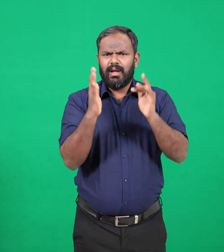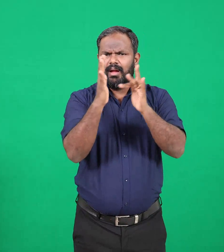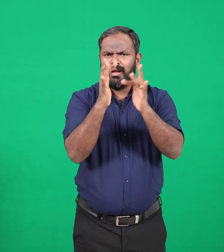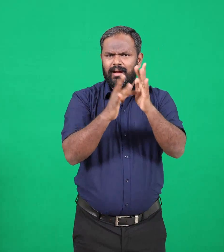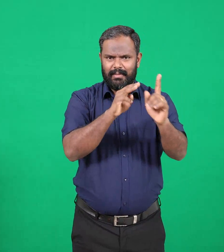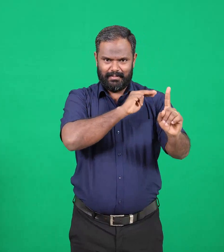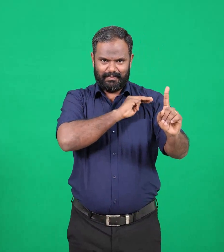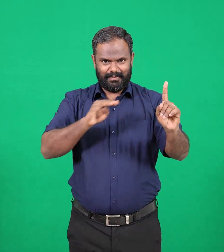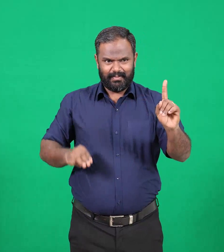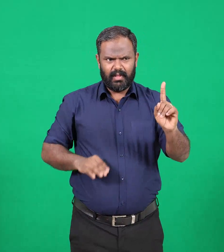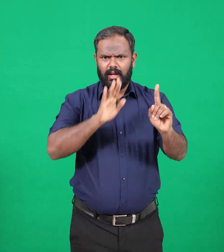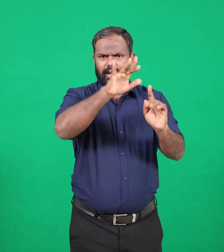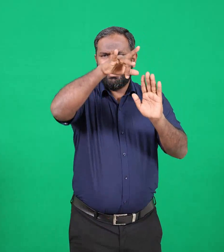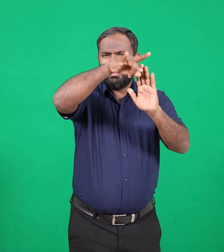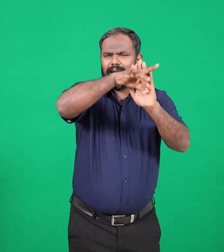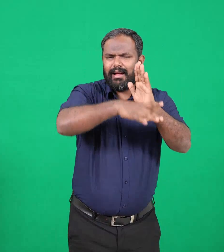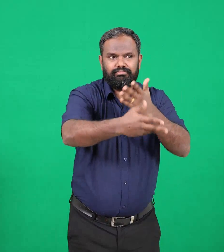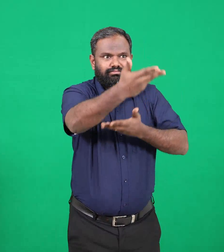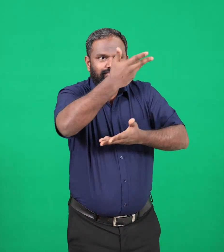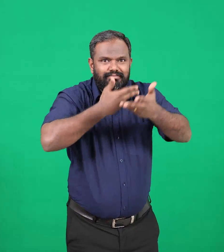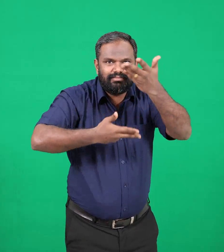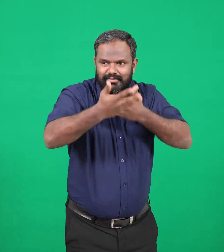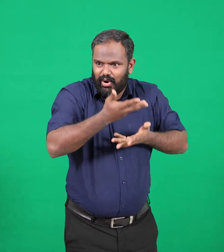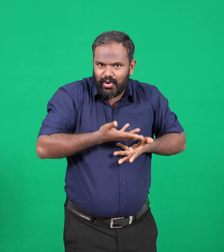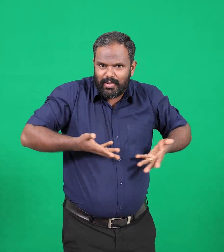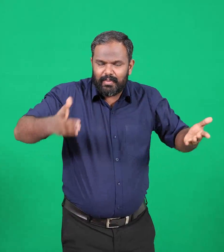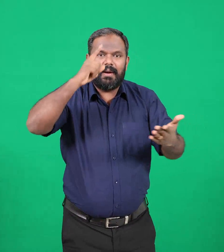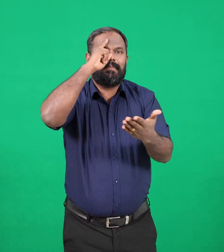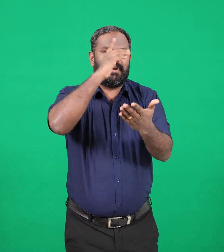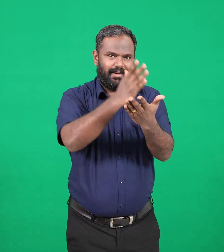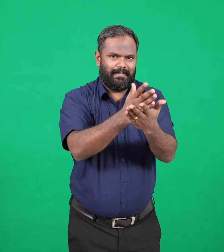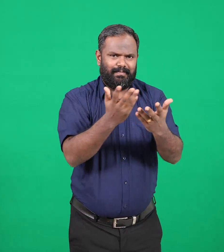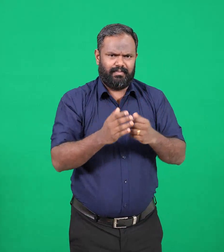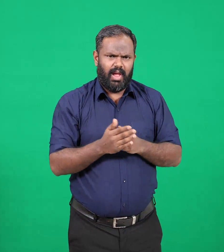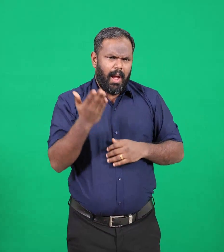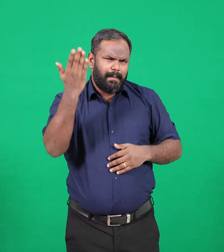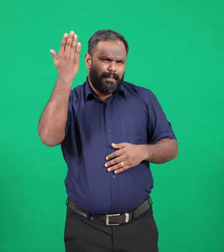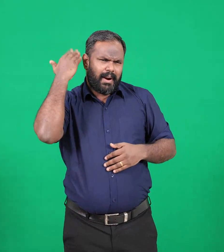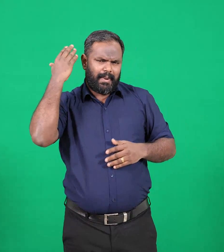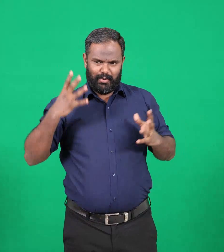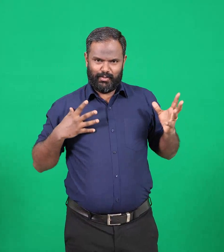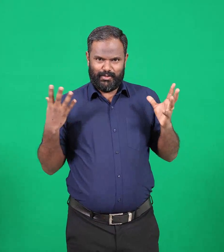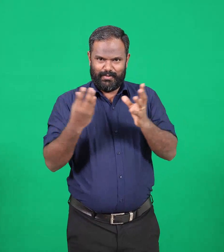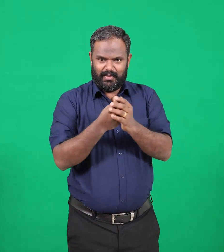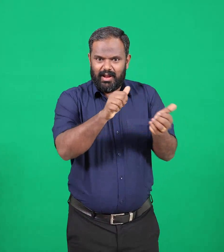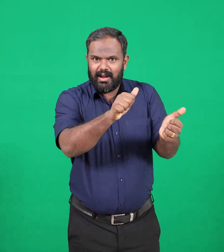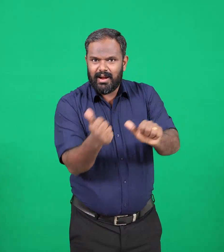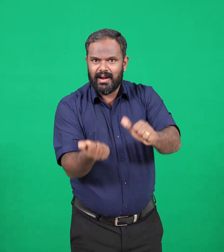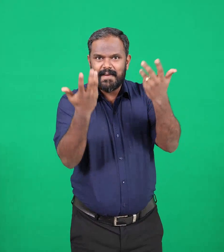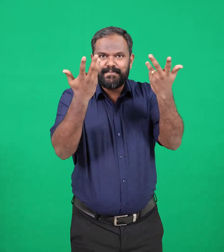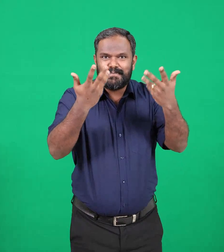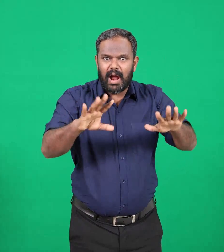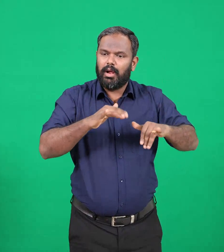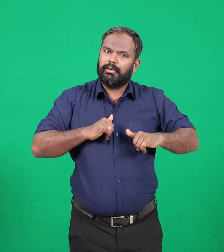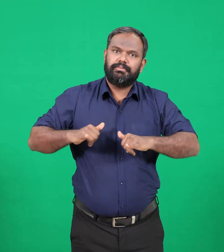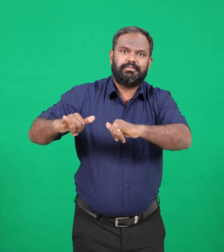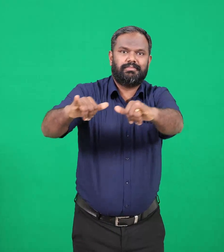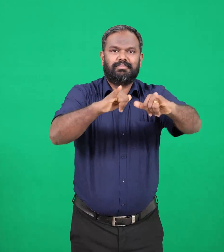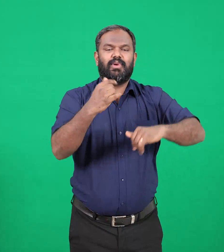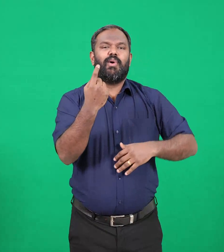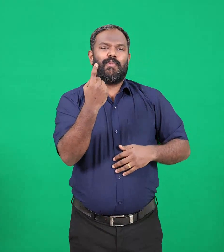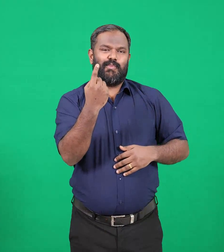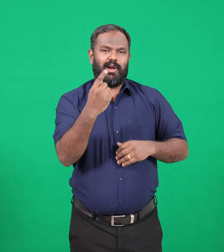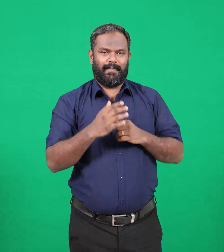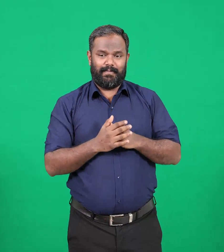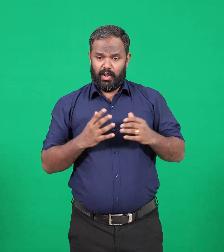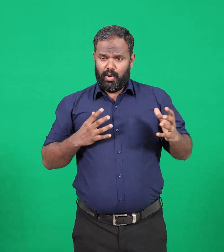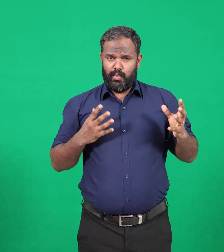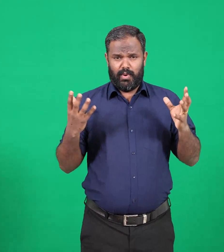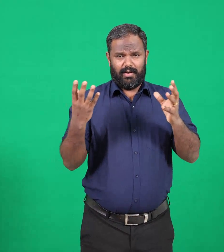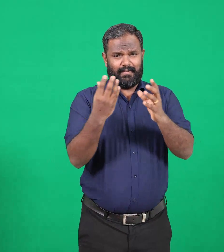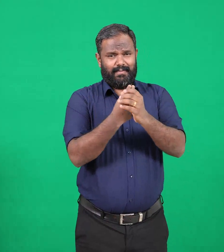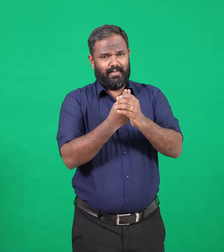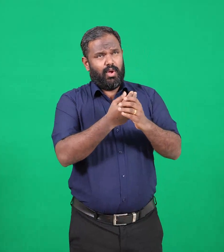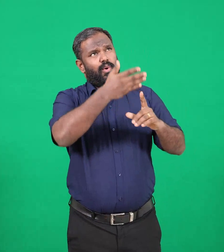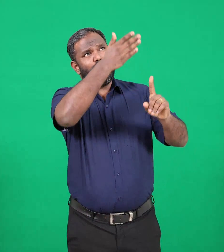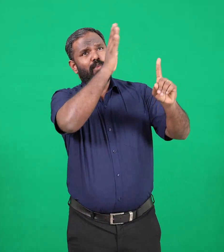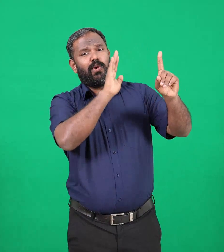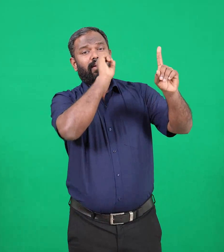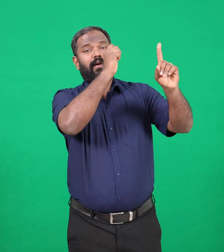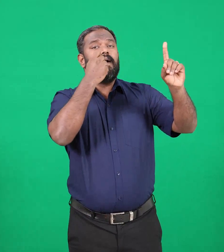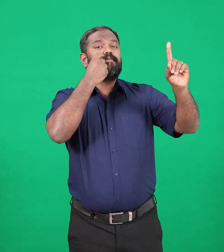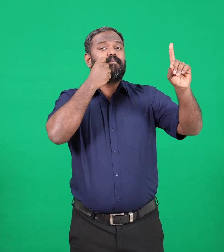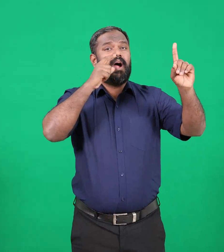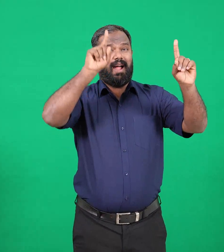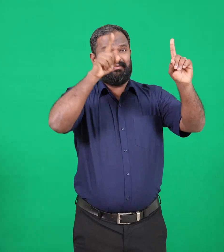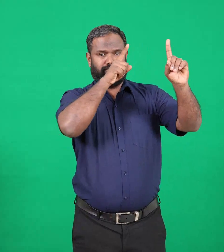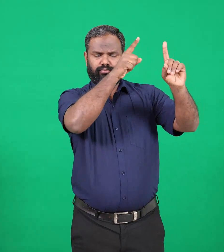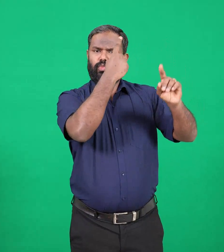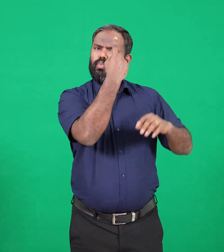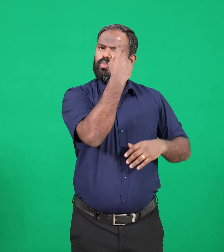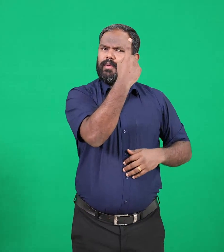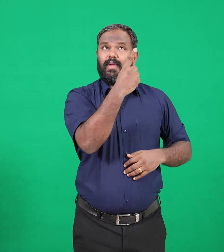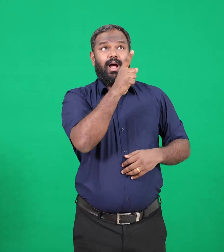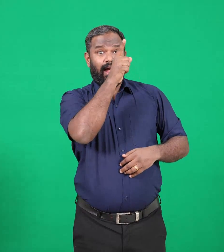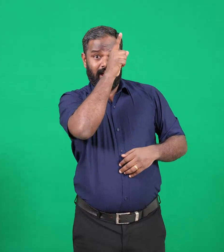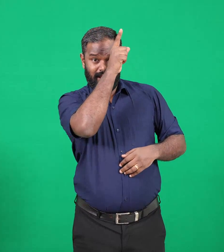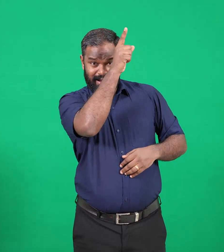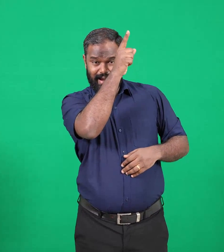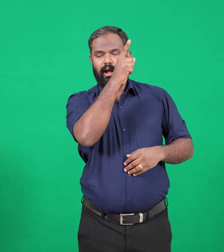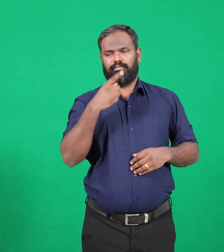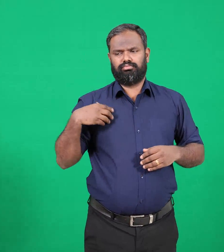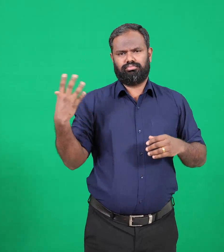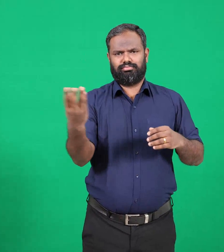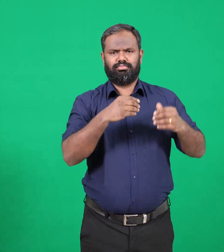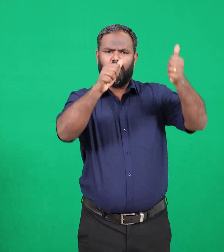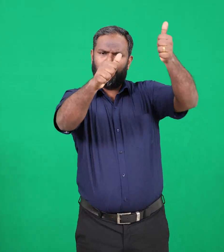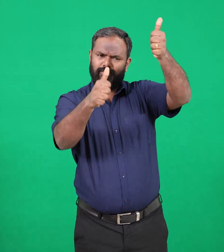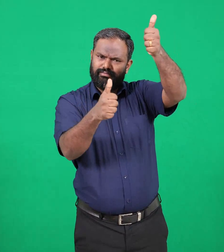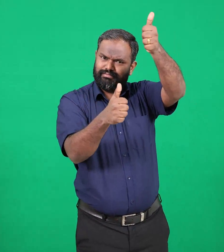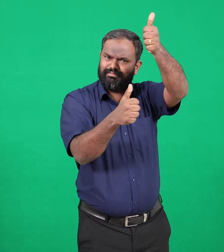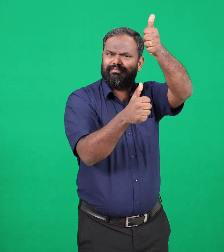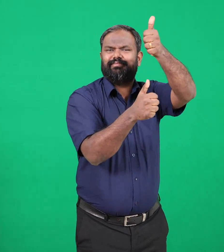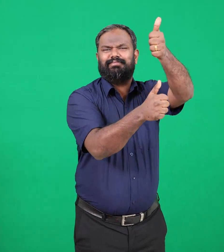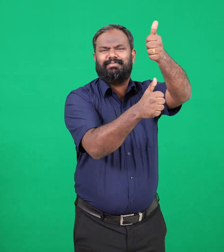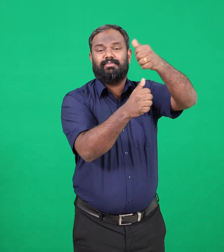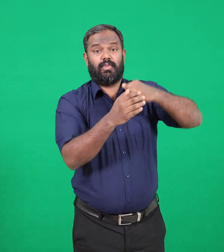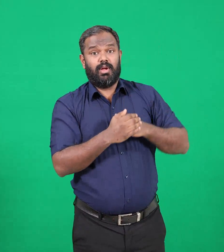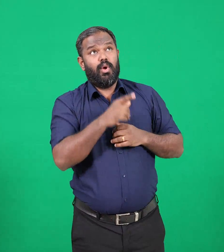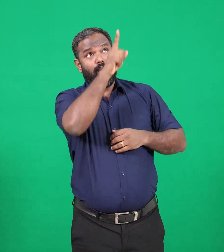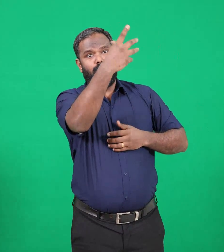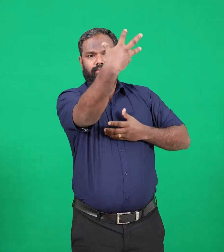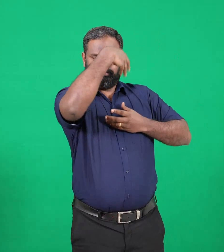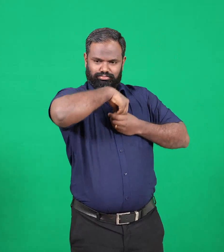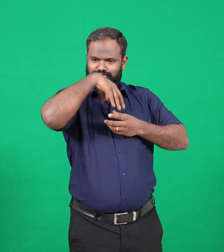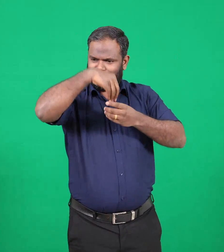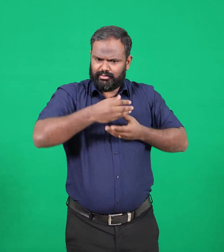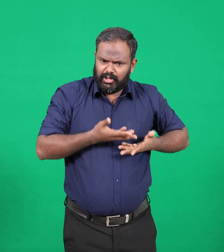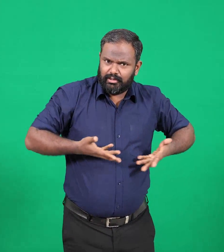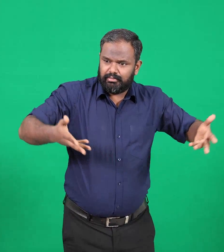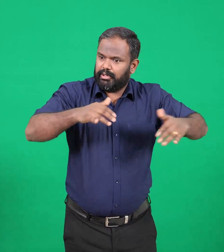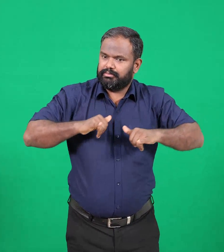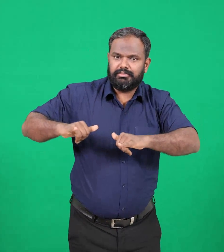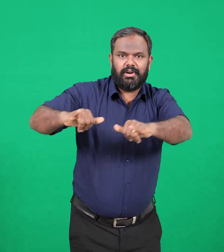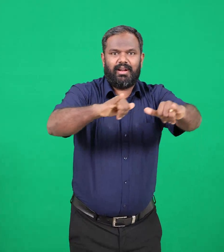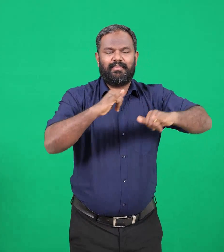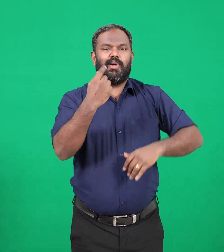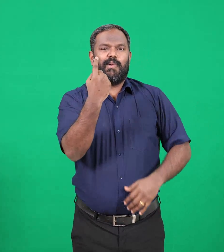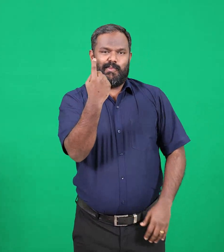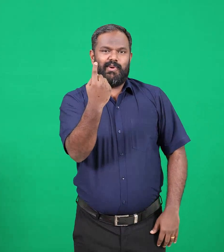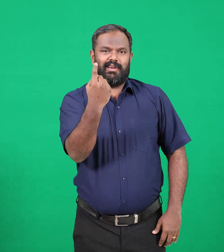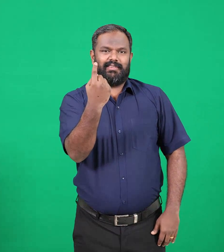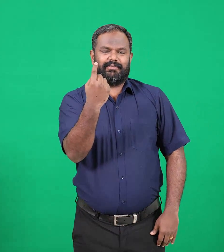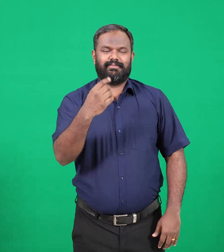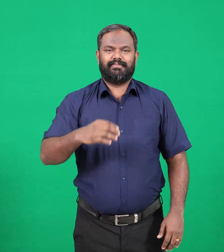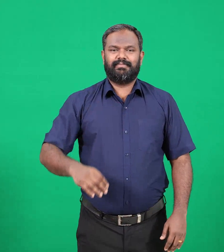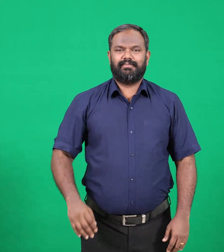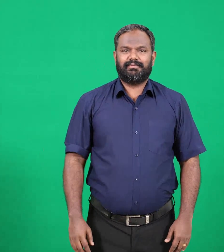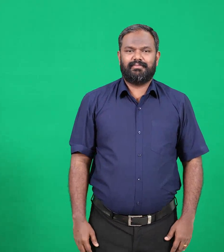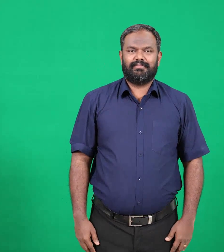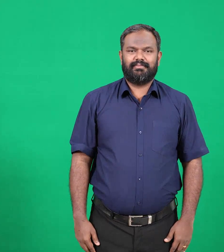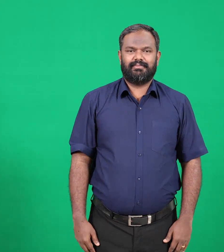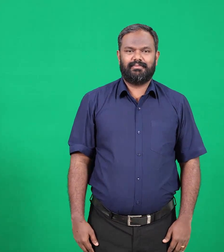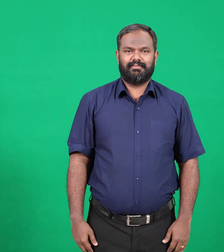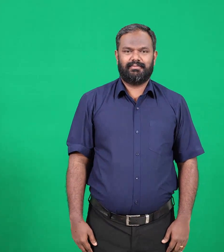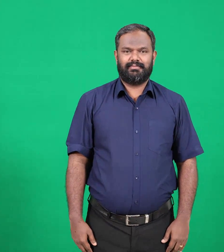one God and Father of all, who is over all and through all and in all.